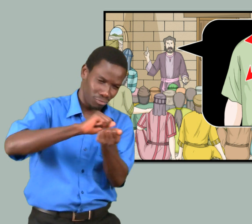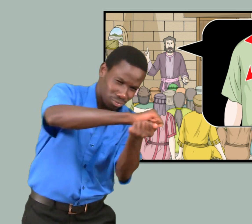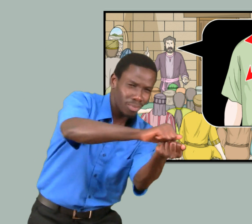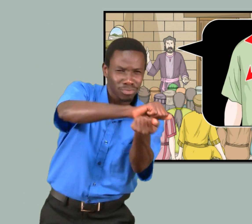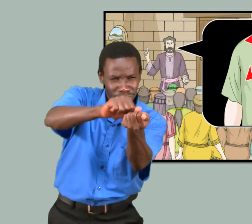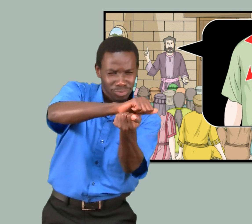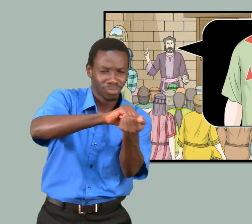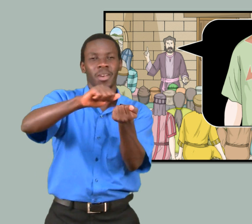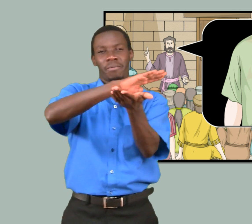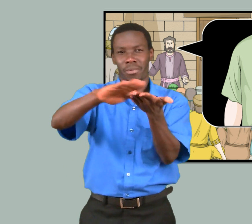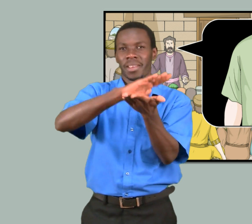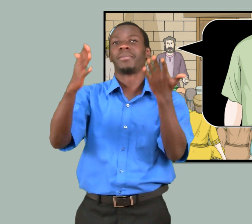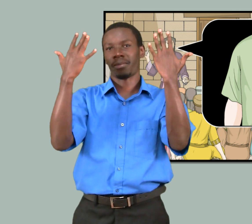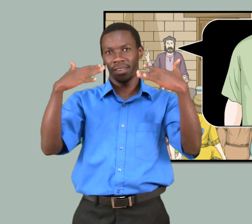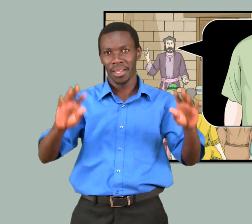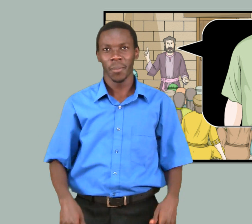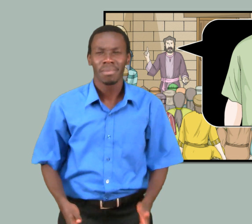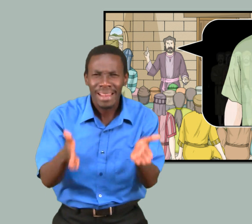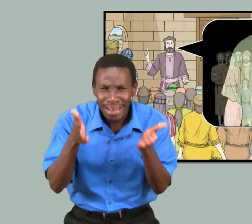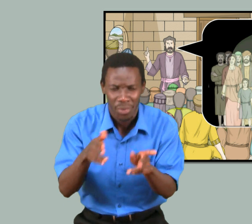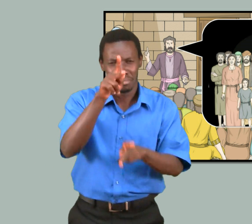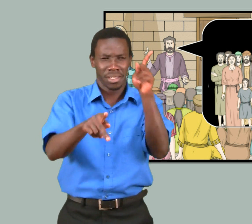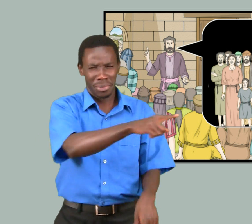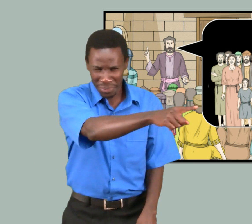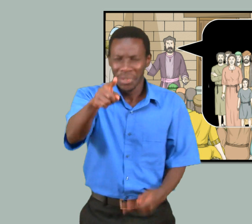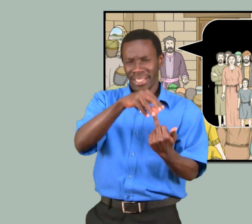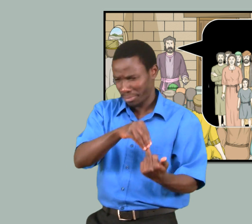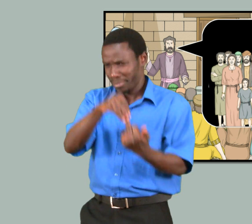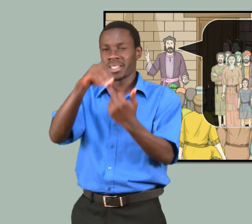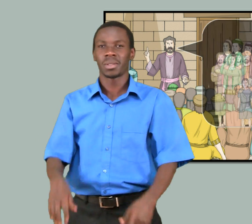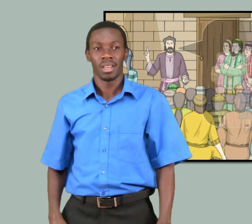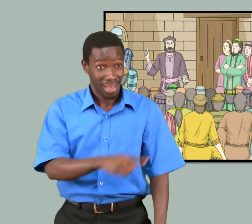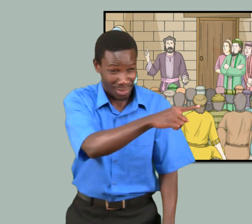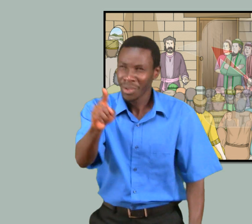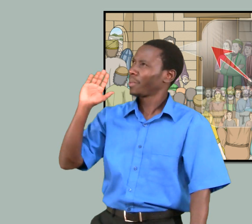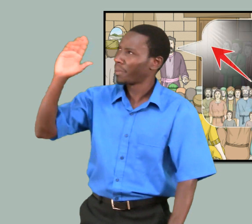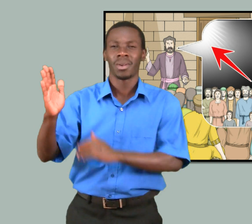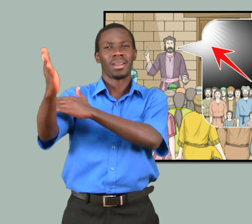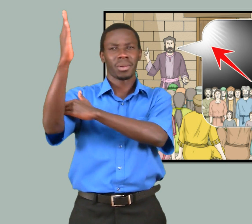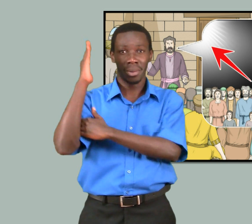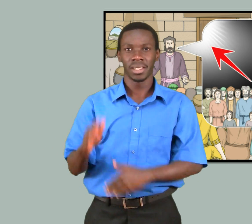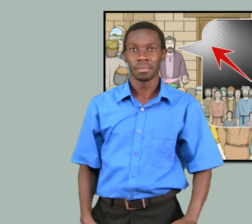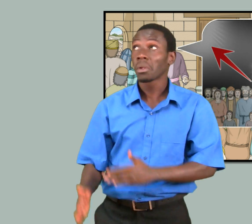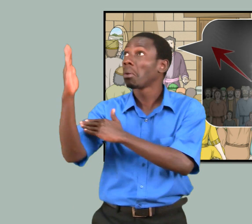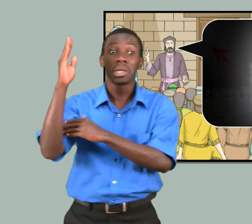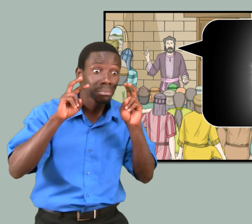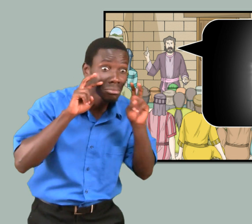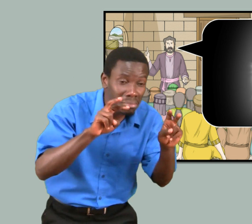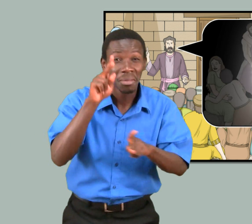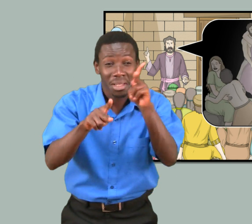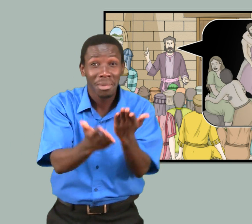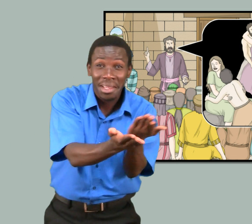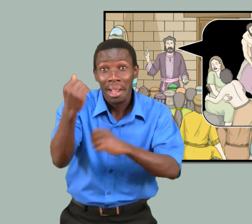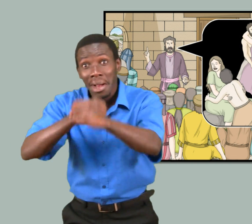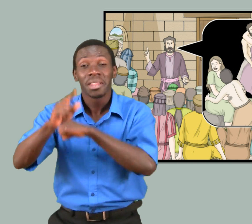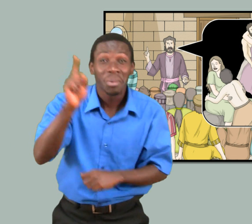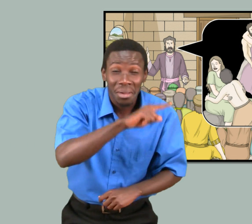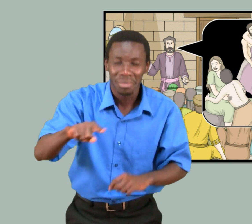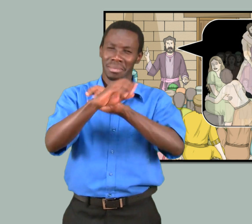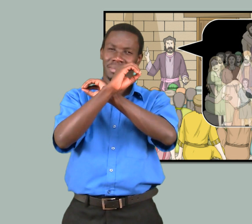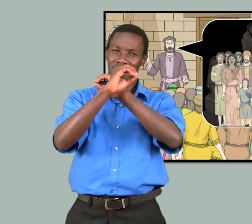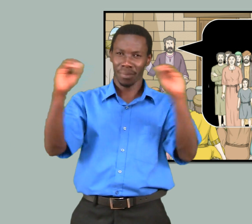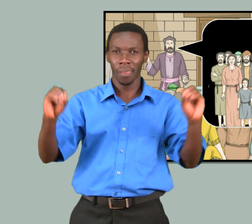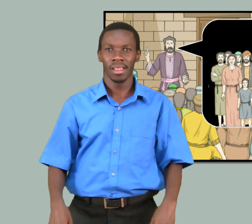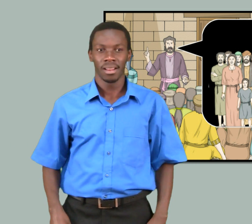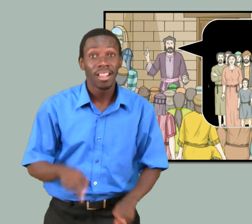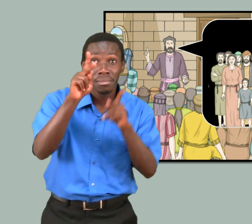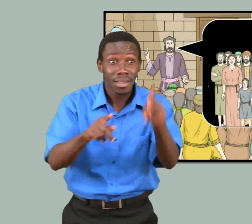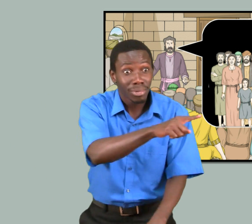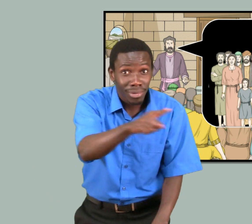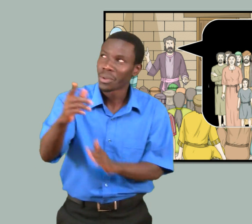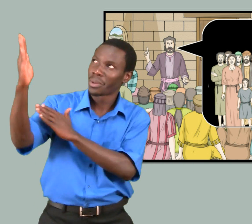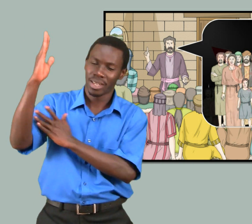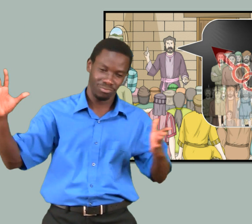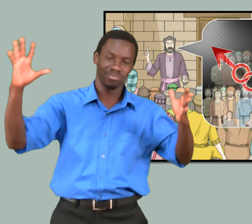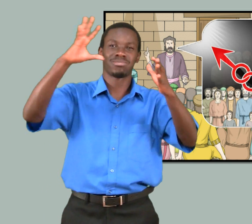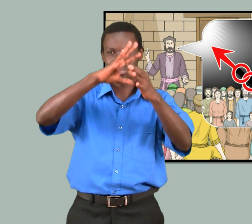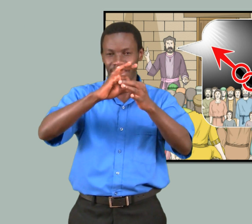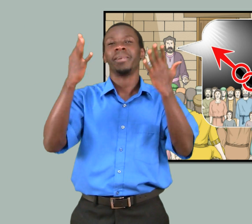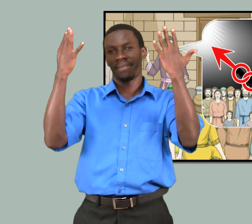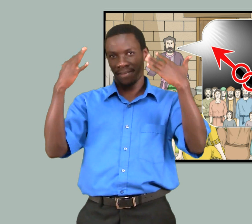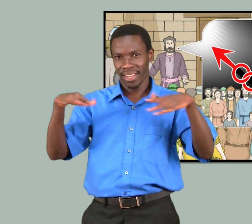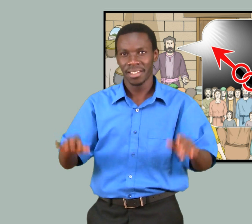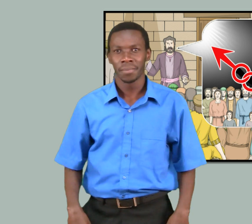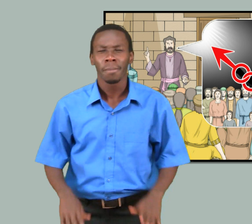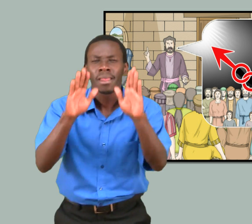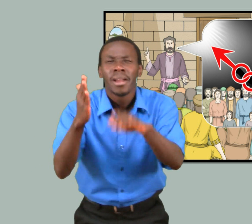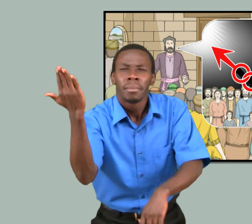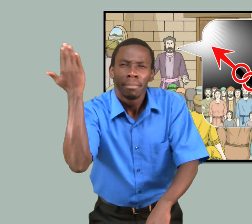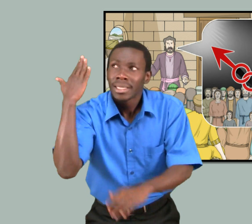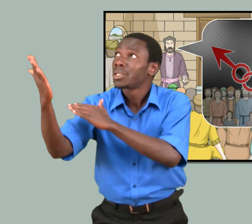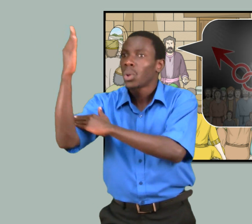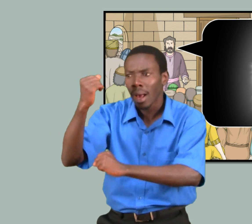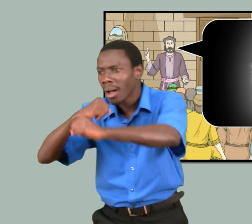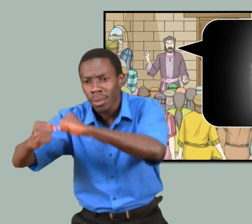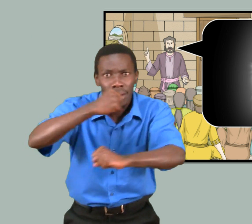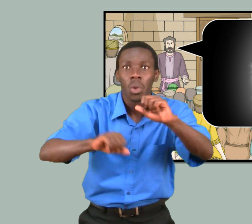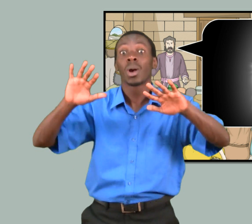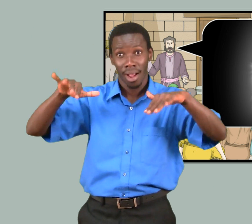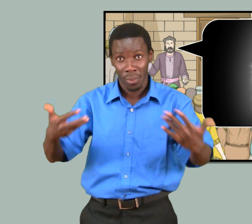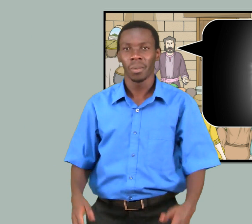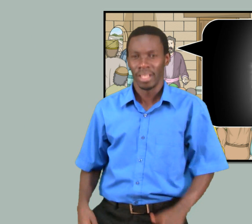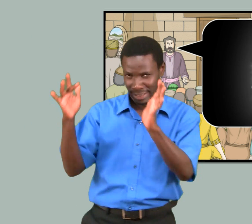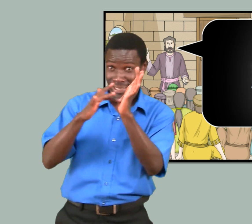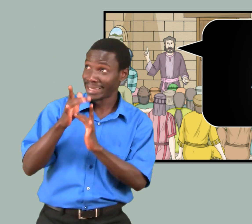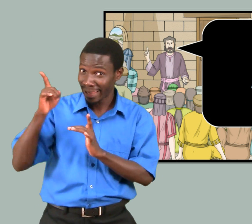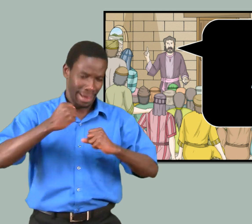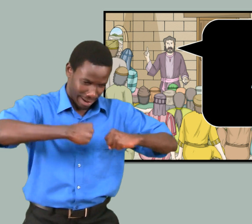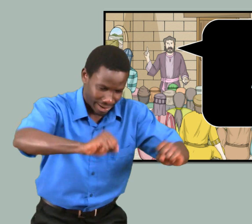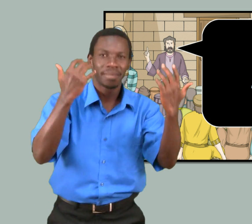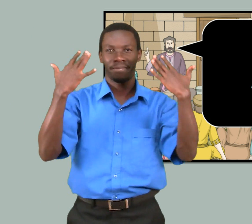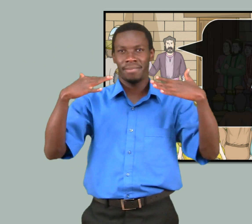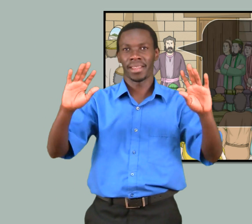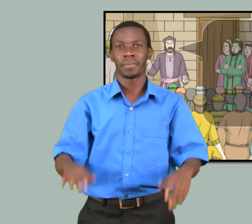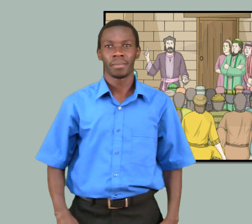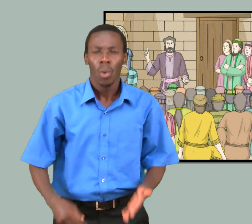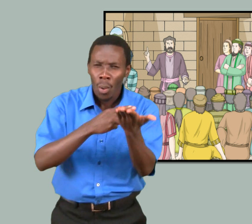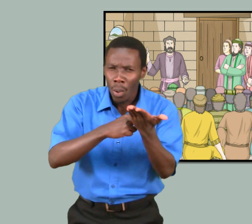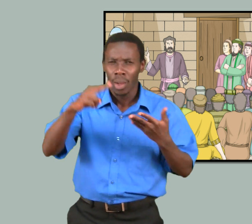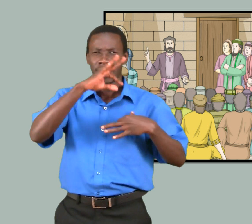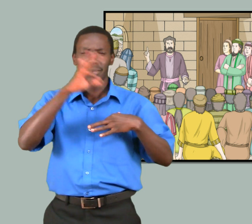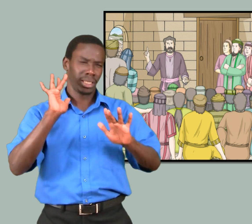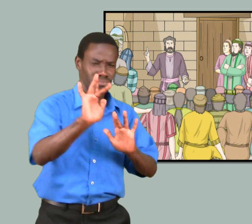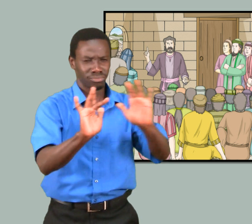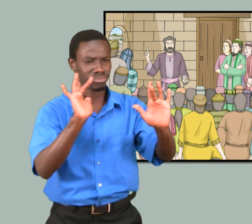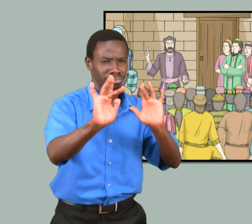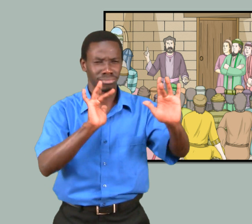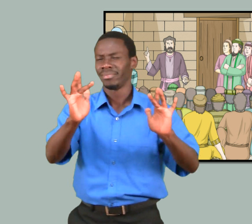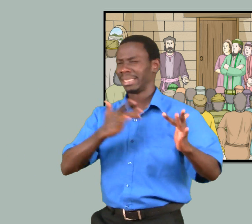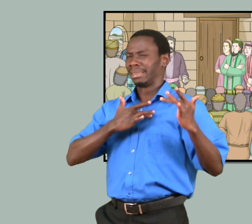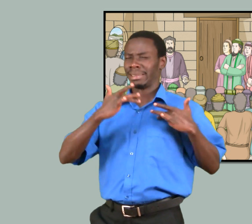But you were washed, you were sanctified, you were justified, in the name of the Lord Jesus Christ and by the Spirit of our God.